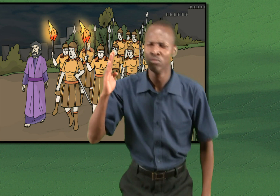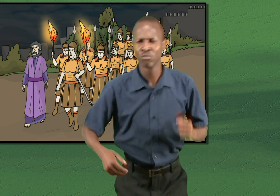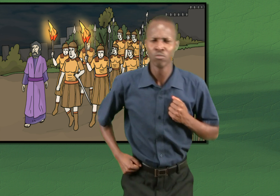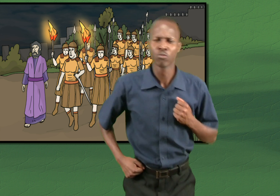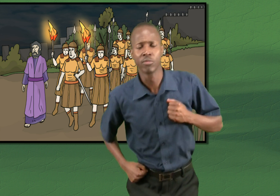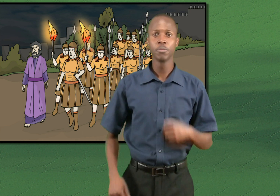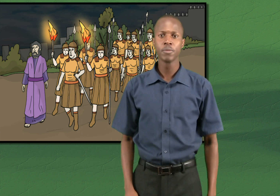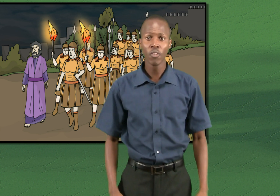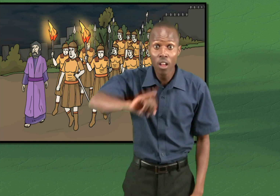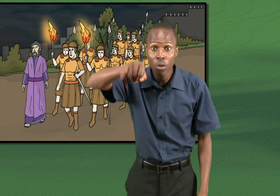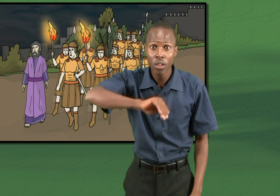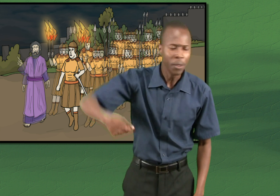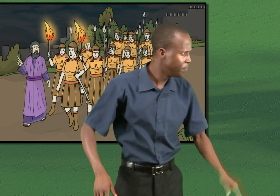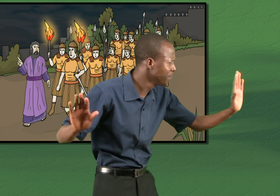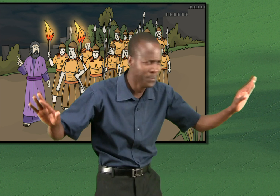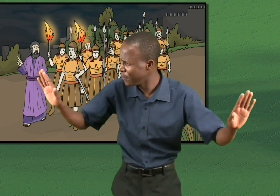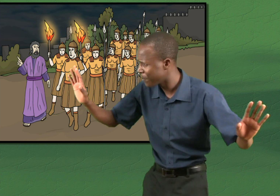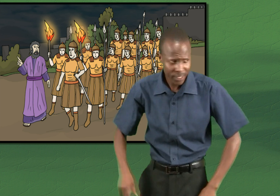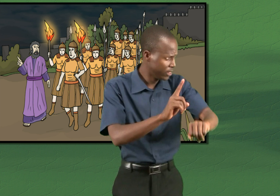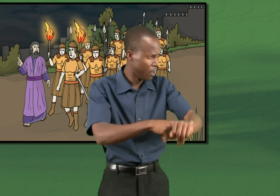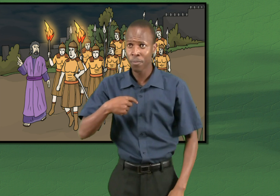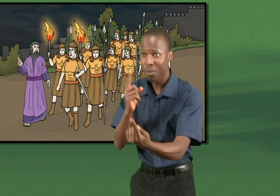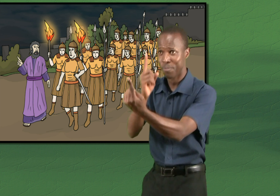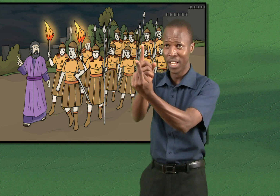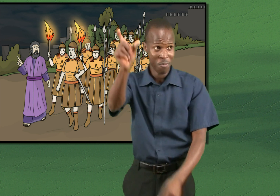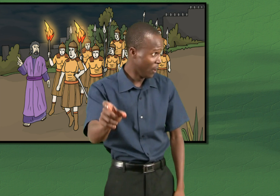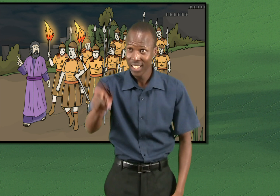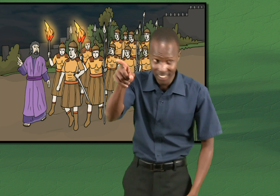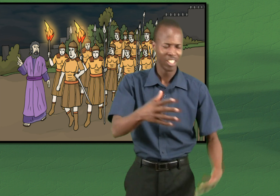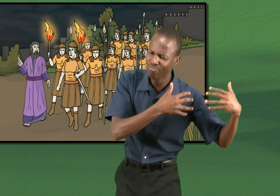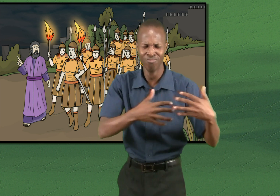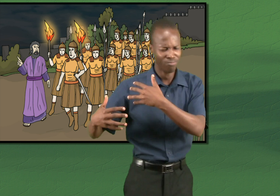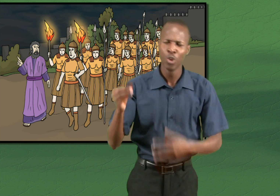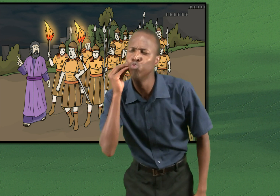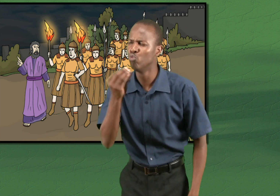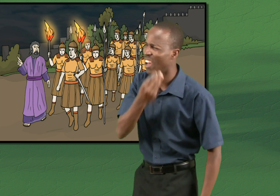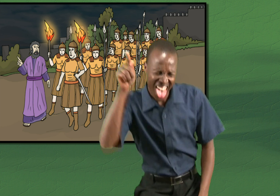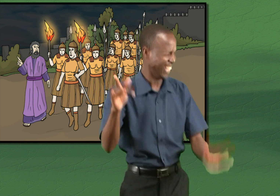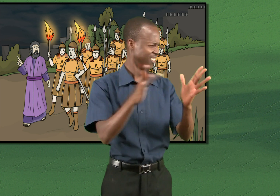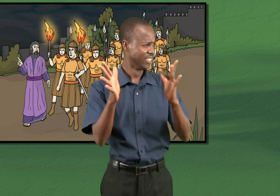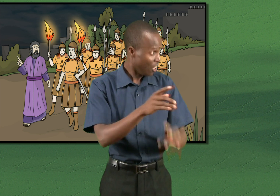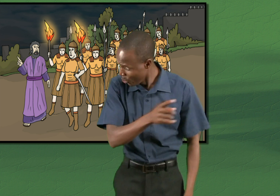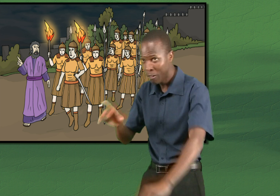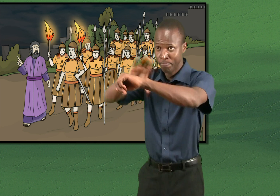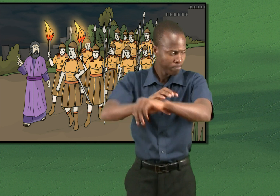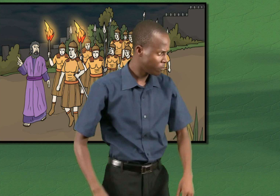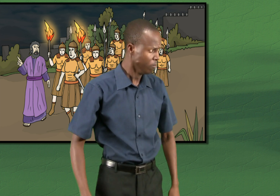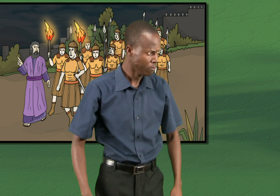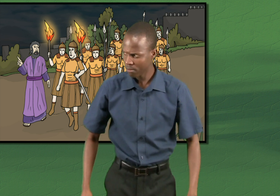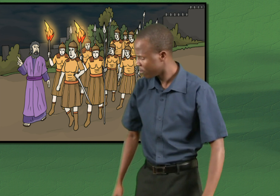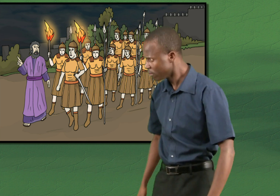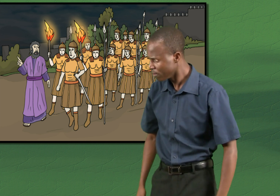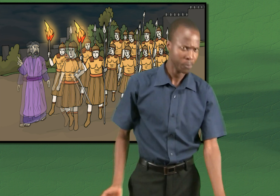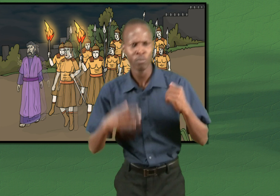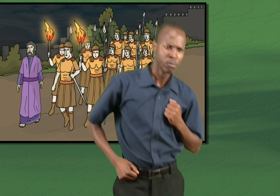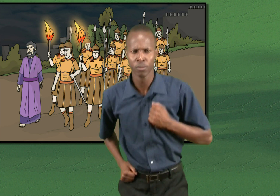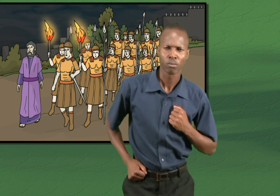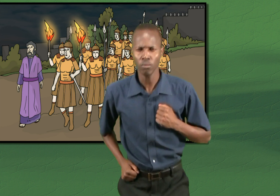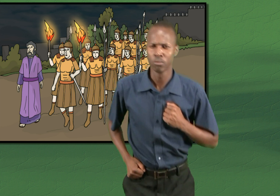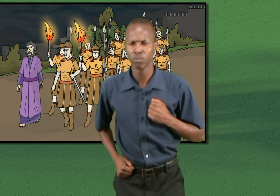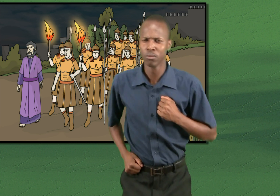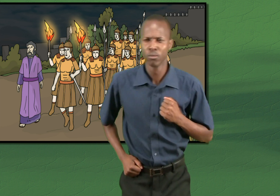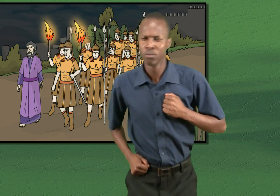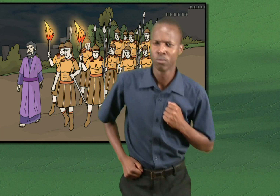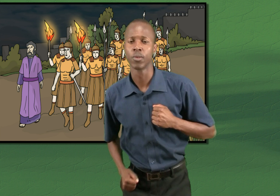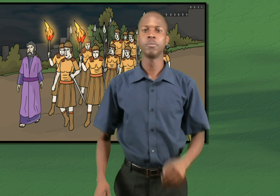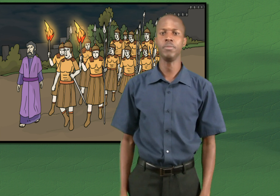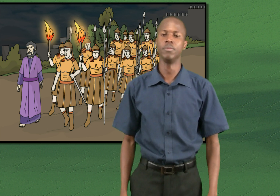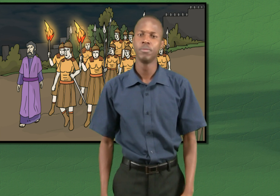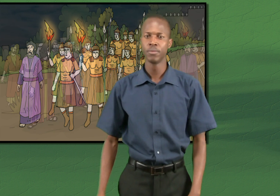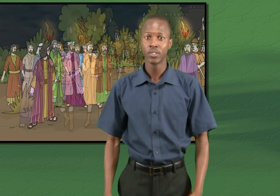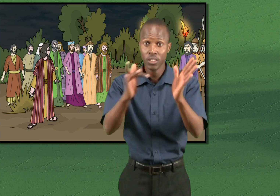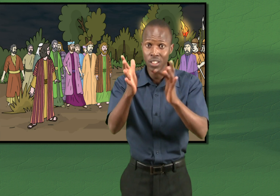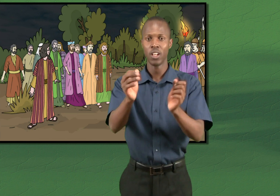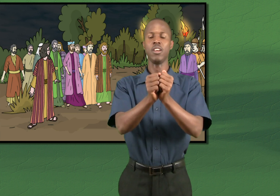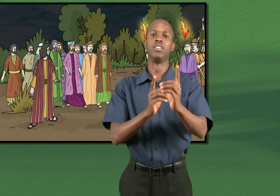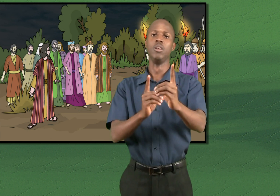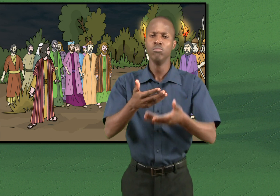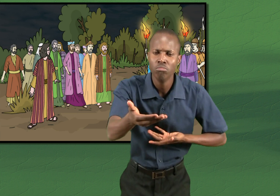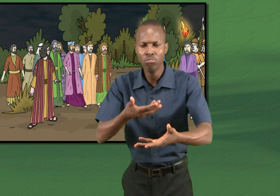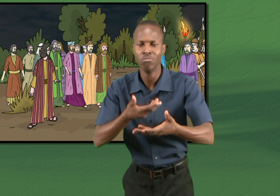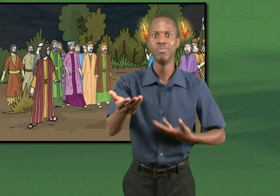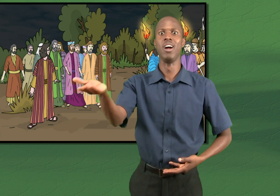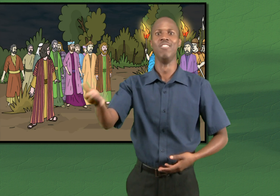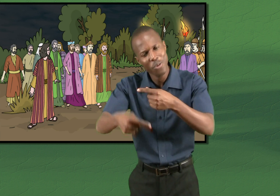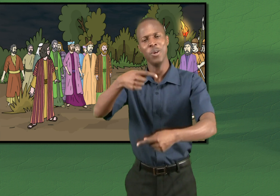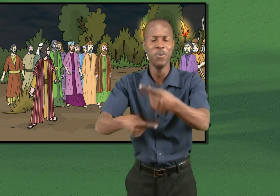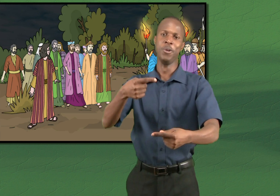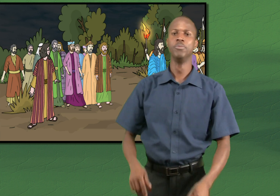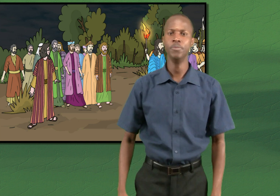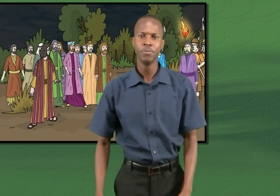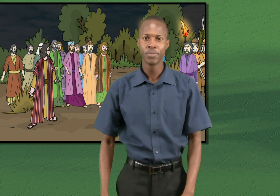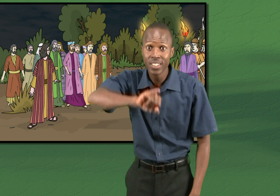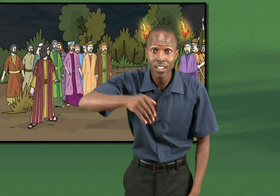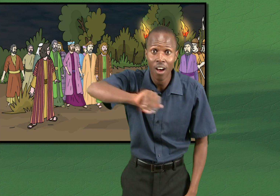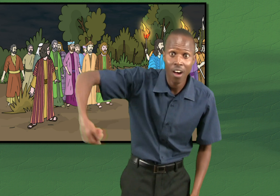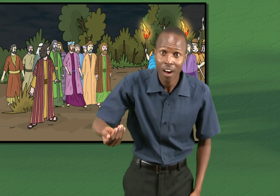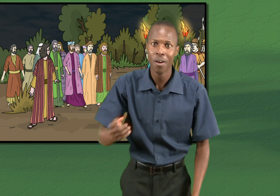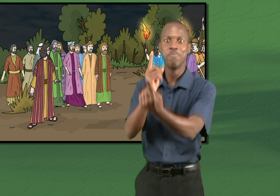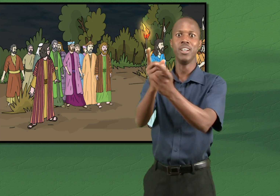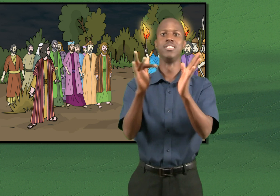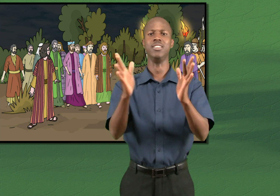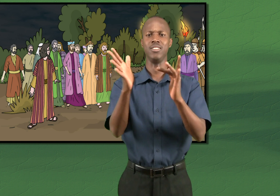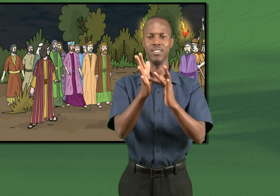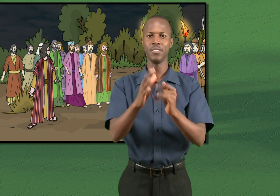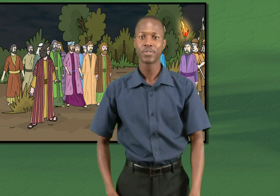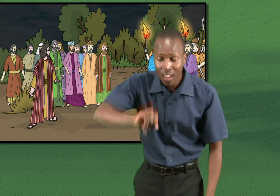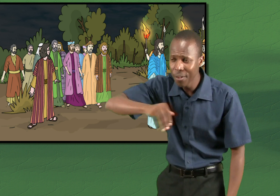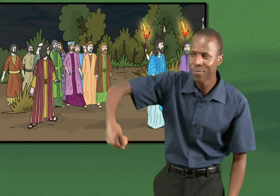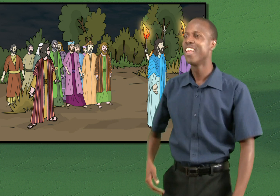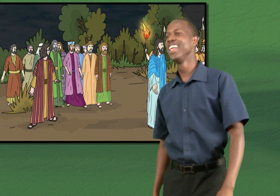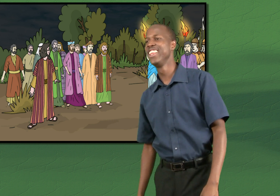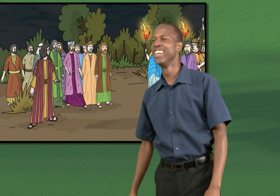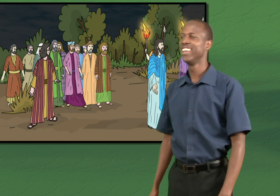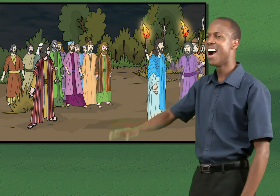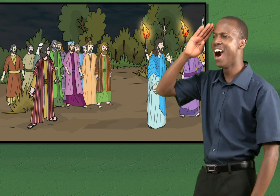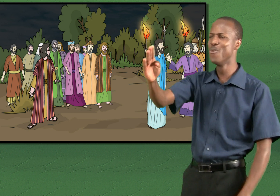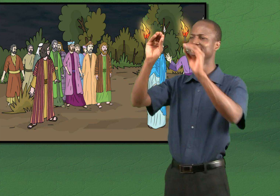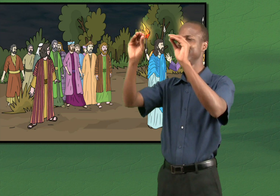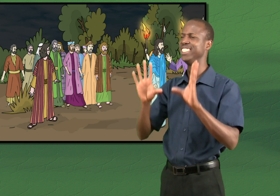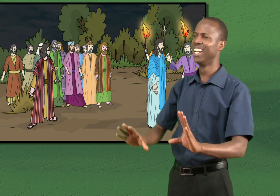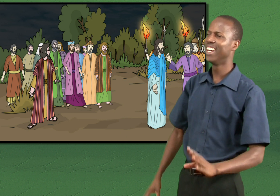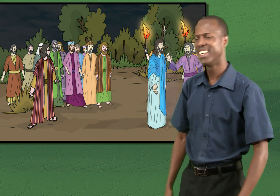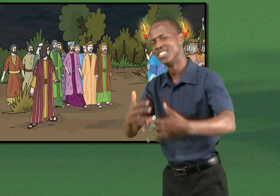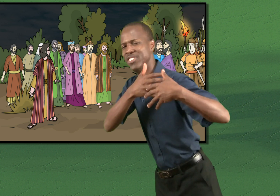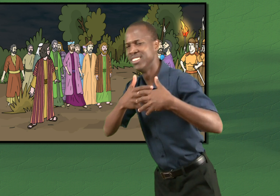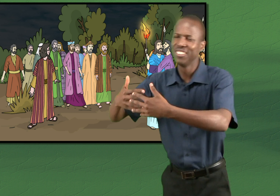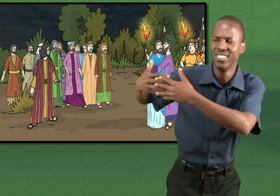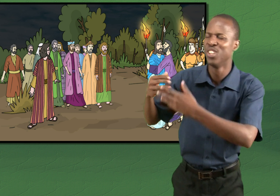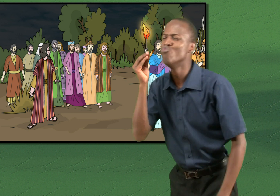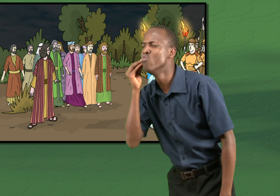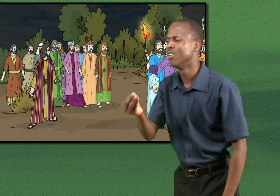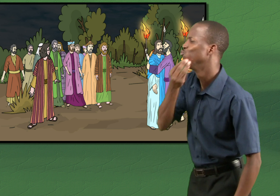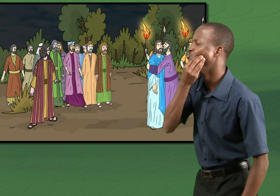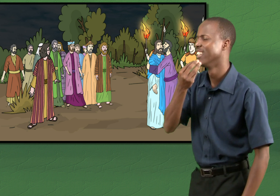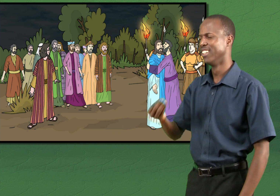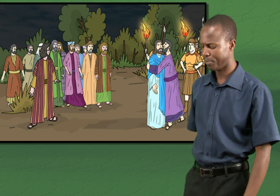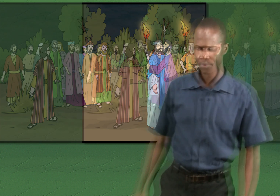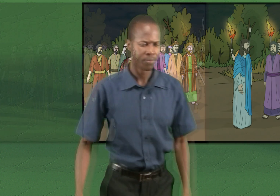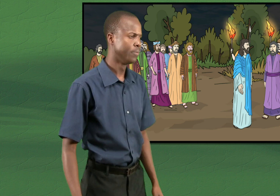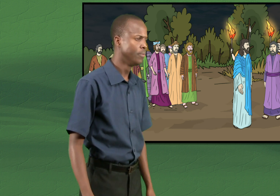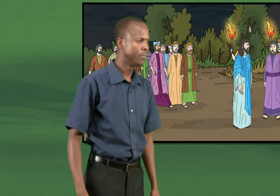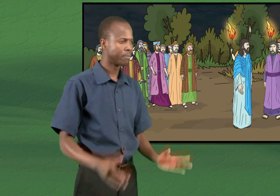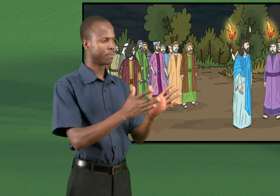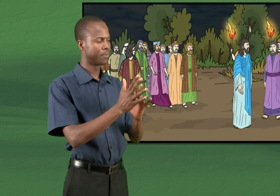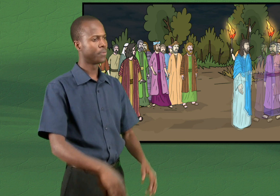Now the betrayer had arranged a signal with them: “The One I kiss is the man; arrest Him.” Going directly to Jesus, he said, “Greetings, Rabbi!”